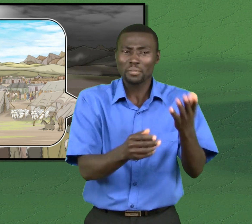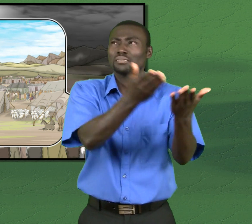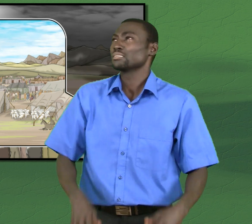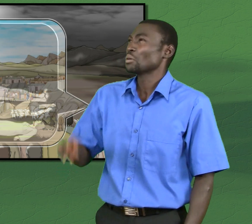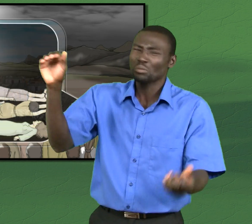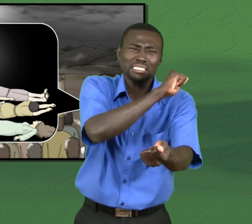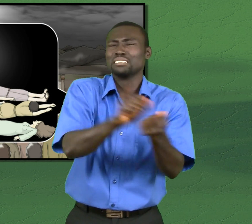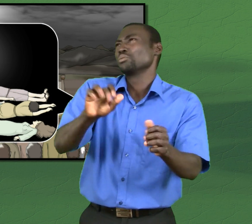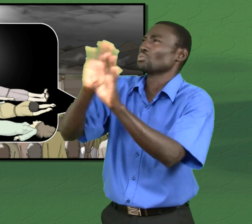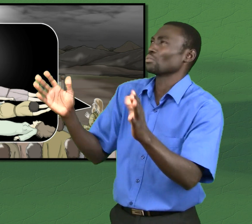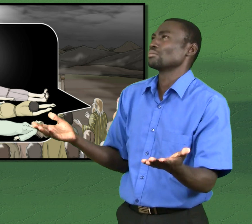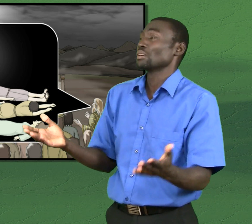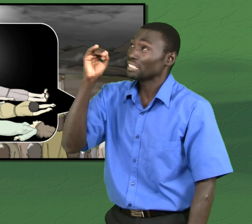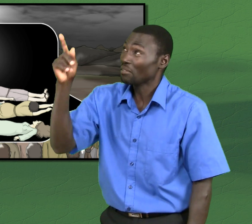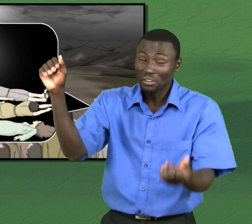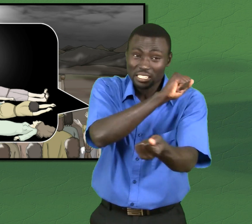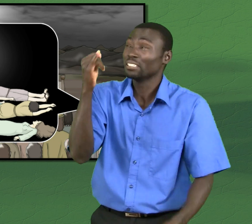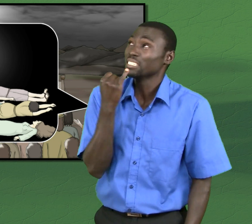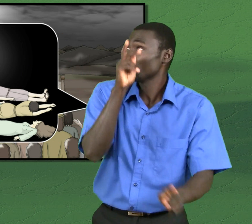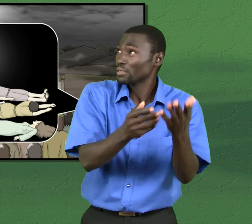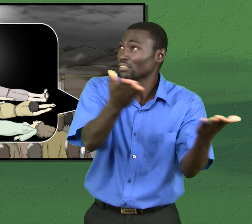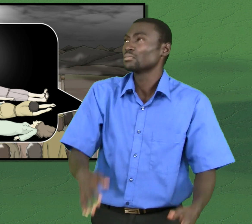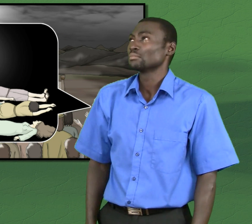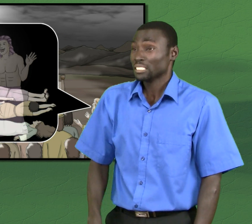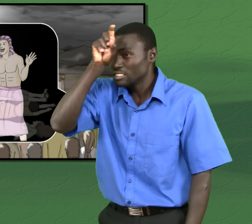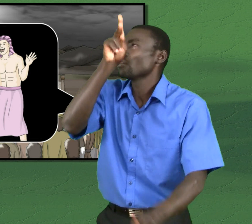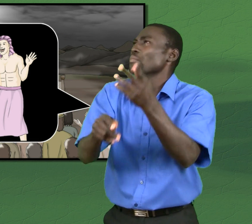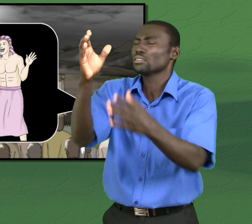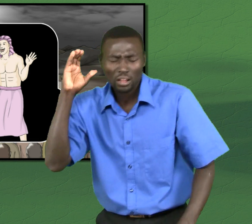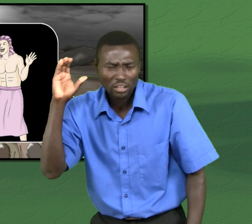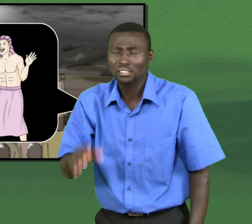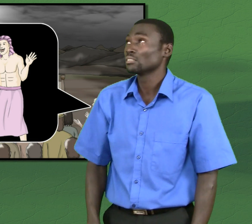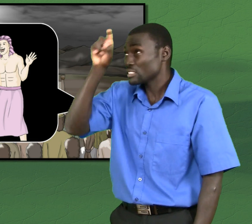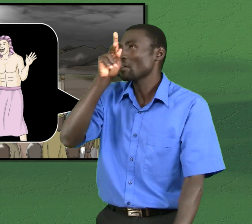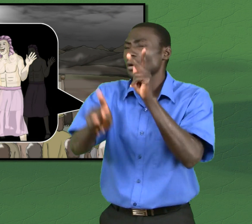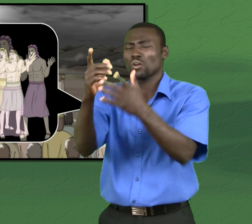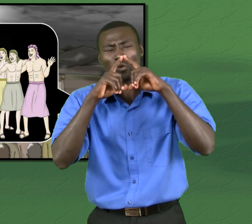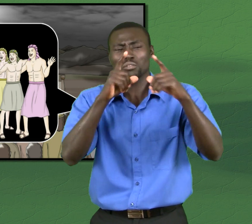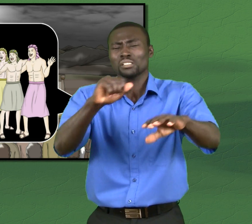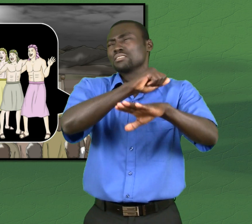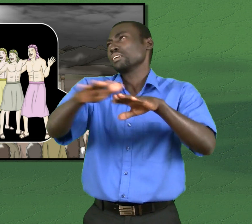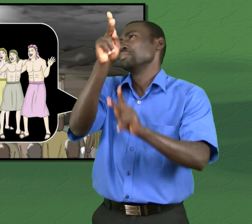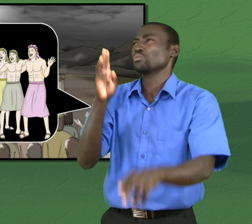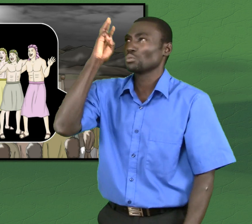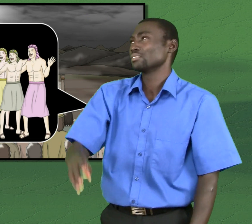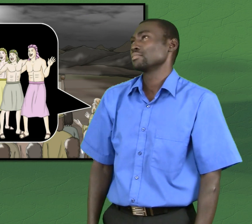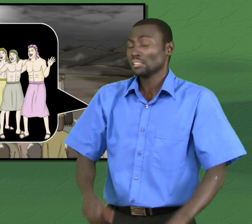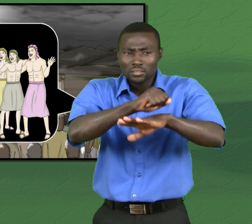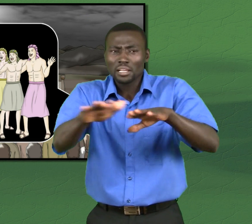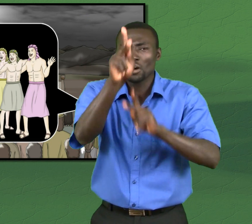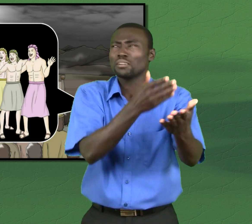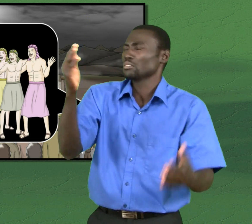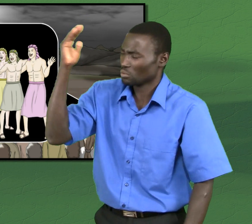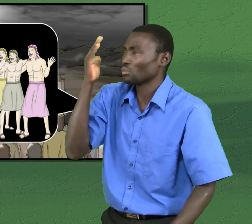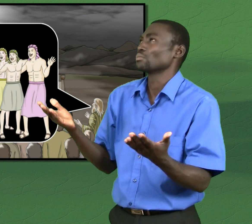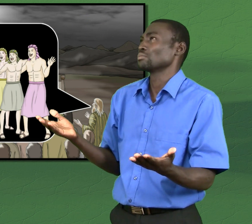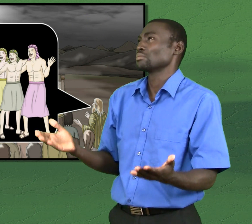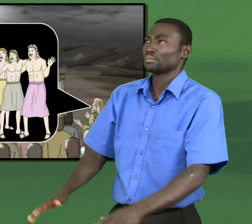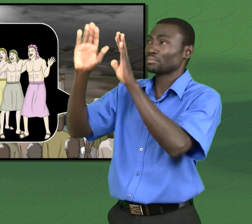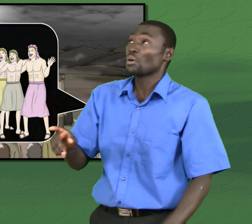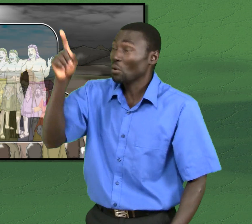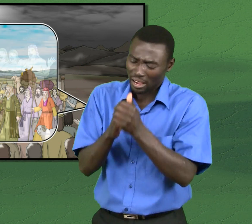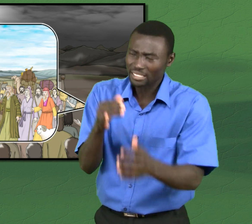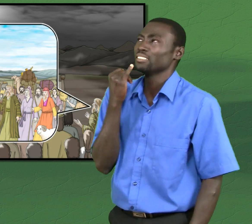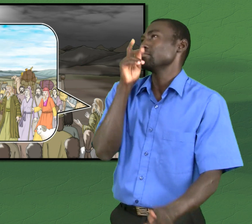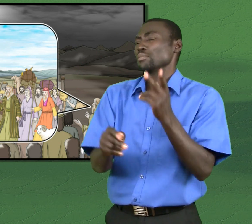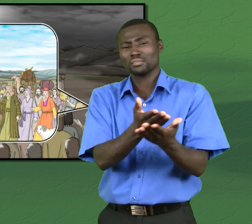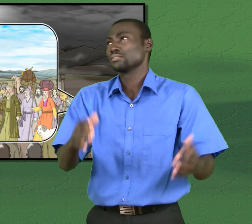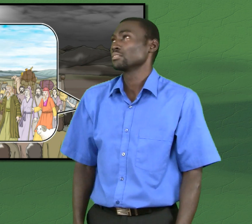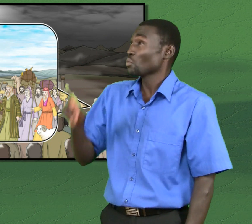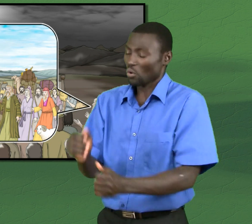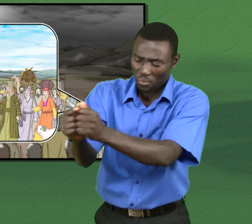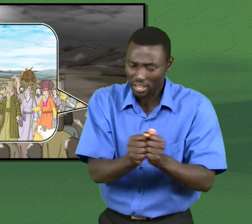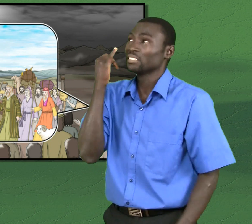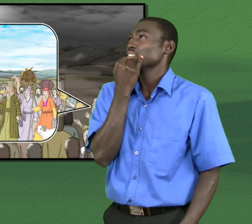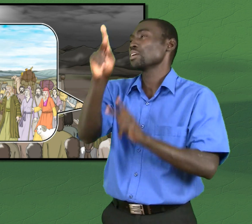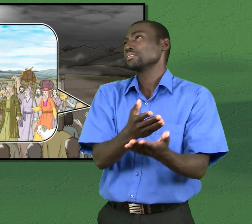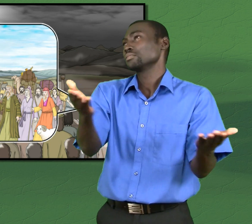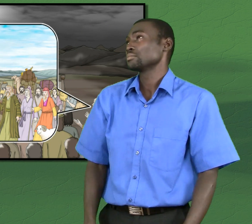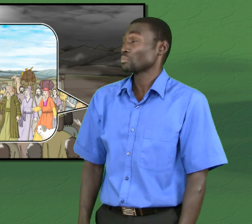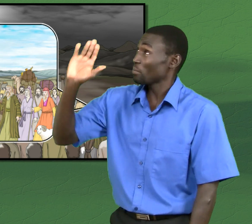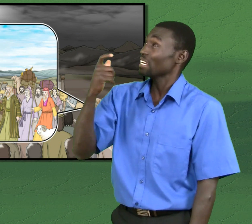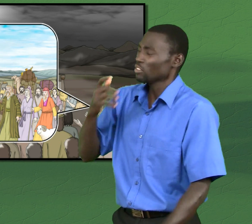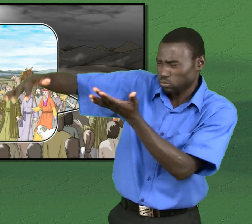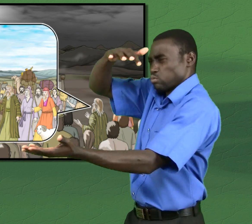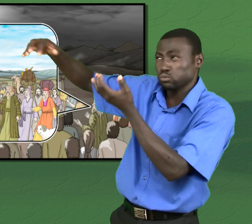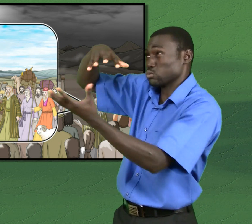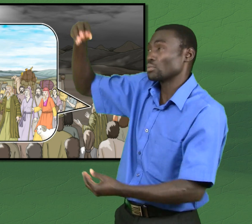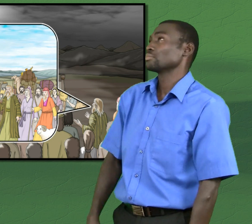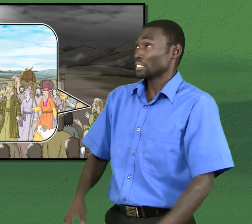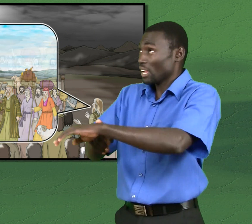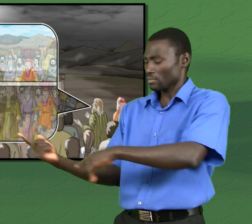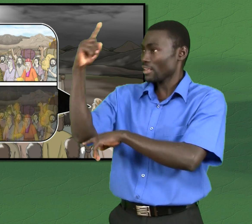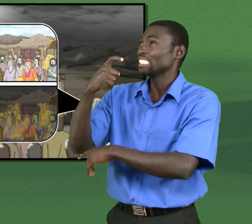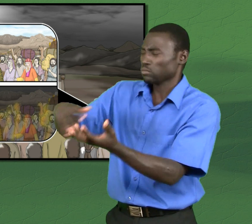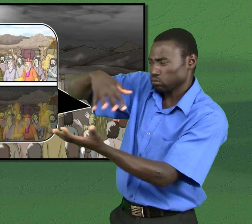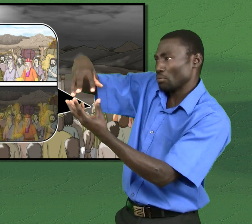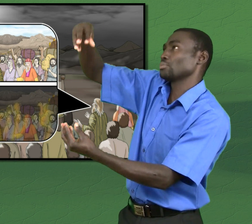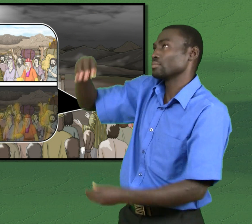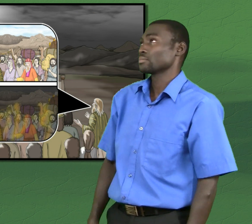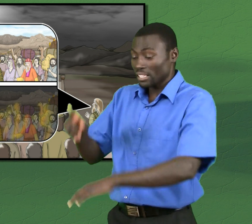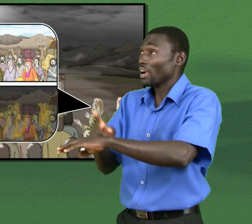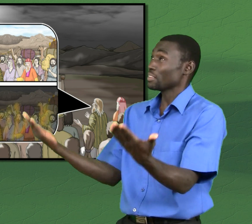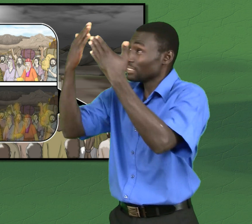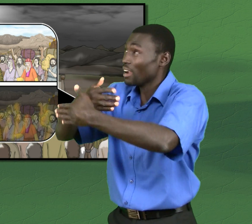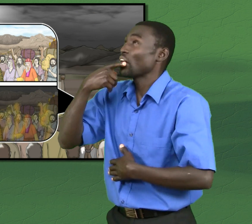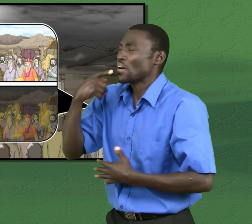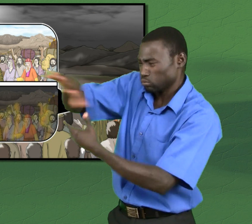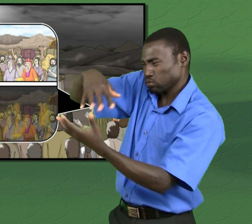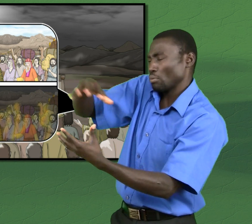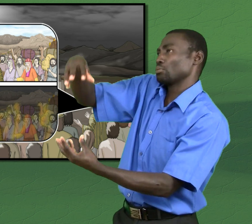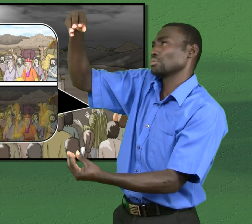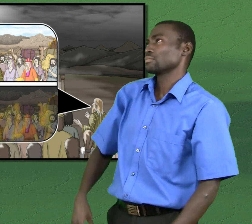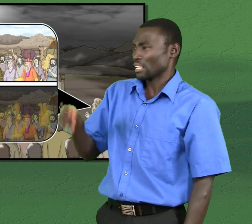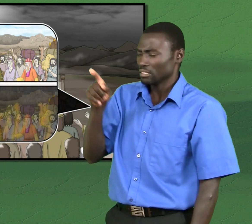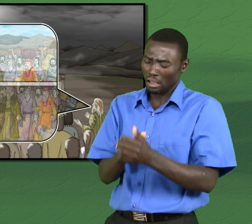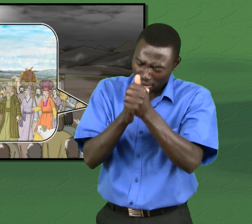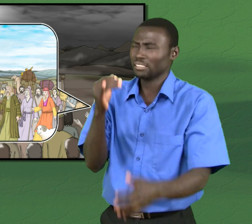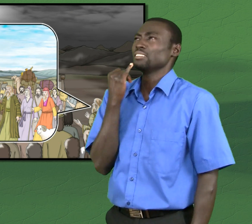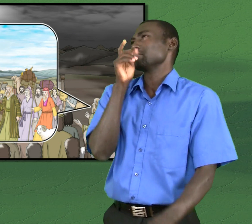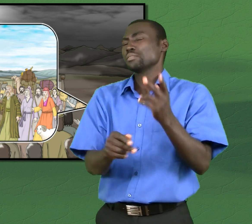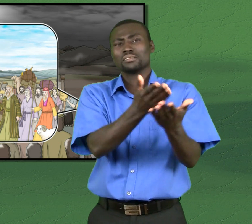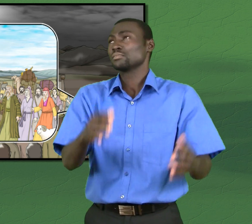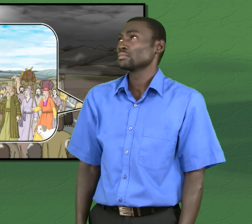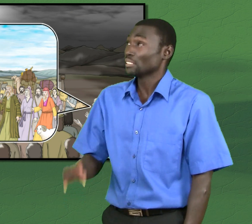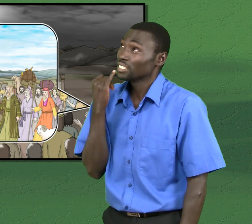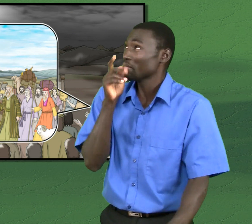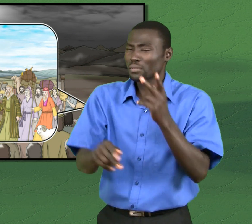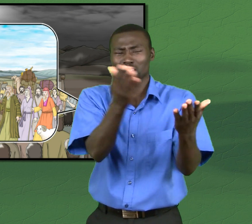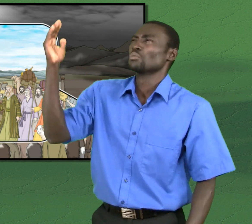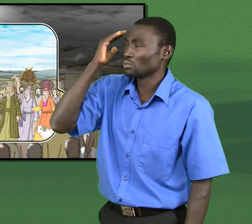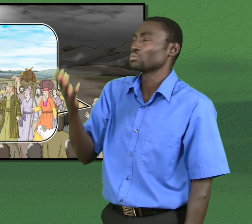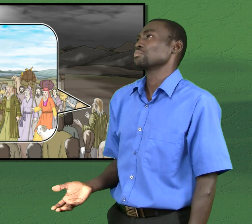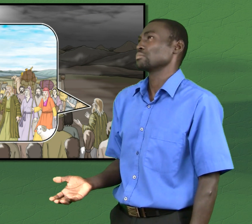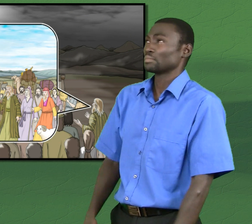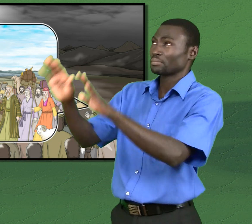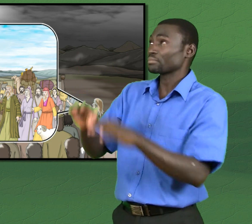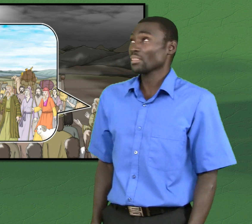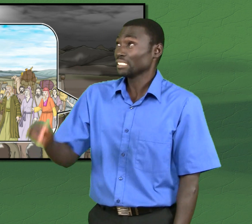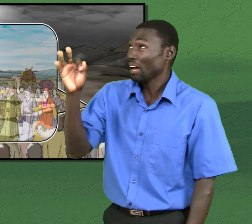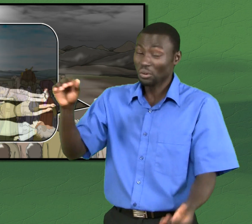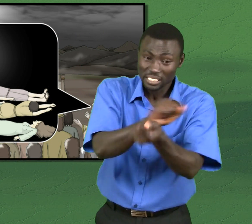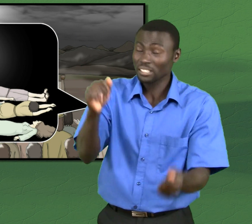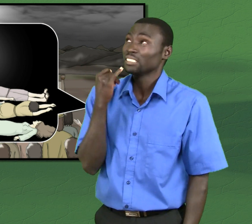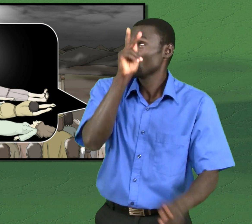They have already heard that You, O LORD, are in the midst of this people, that You, O LORD, have been seen face to face, that Your cloud stands over them, and that You go before them in a pillar of cloud by day and a pillar of fire by night.